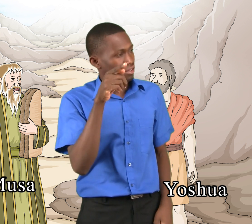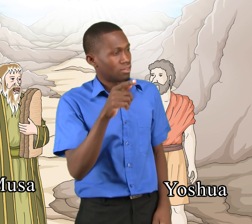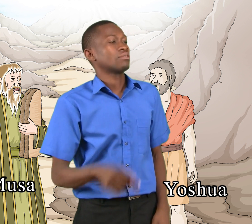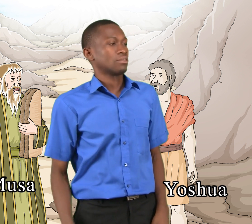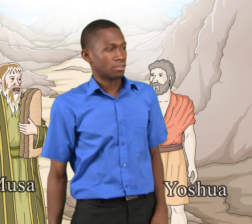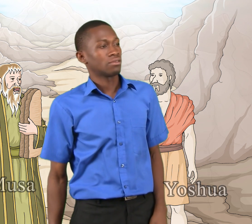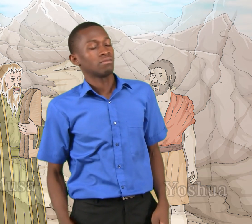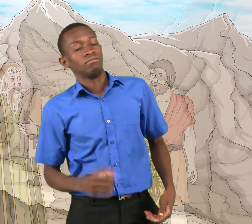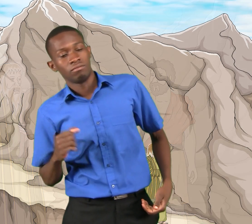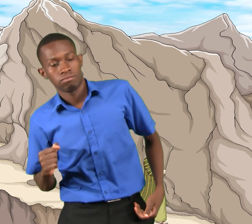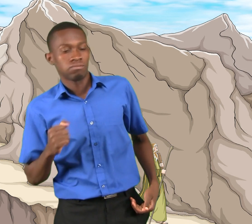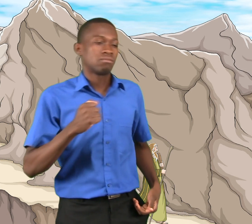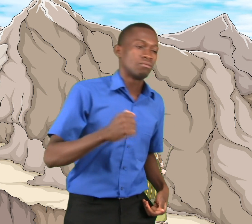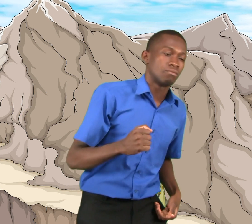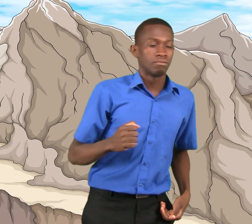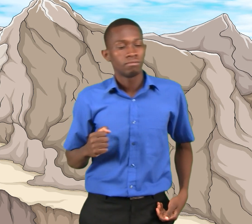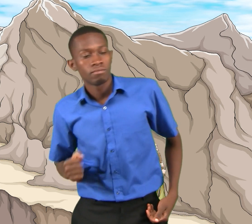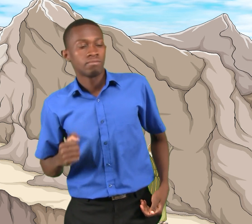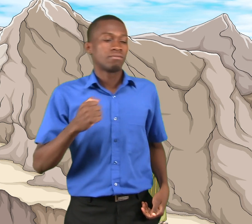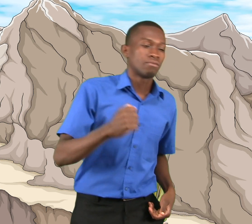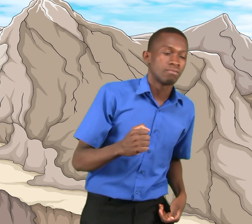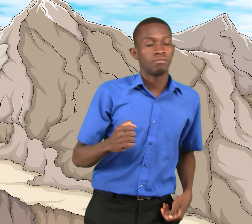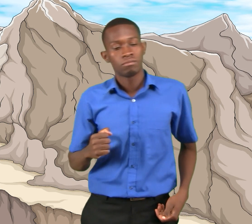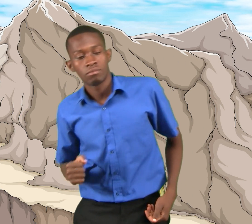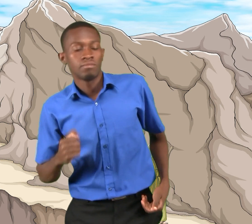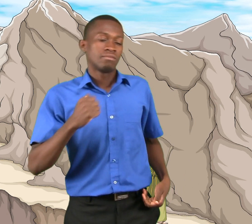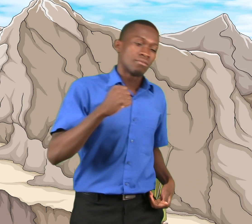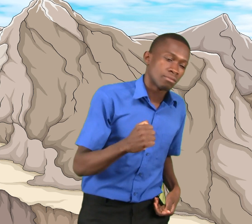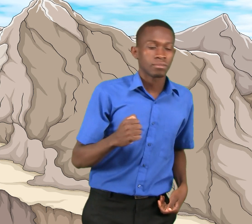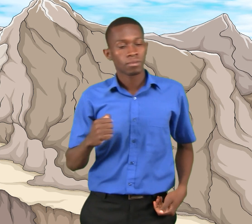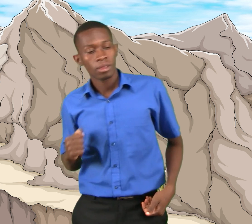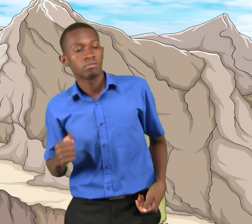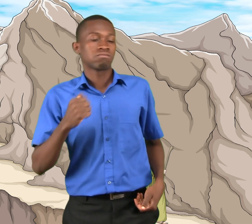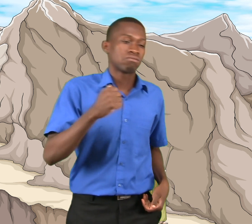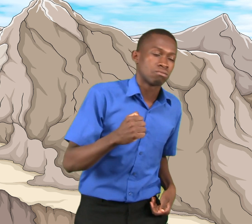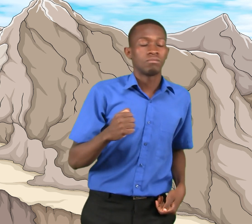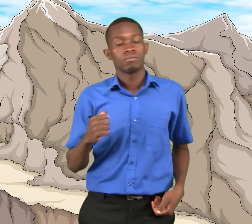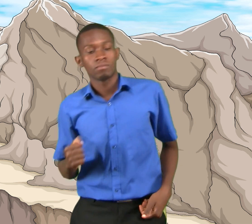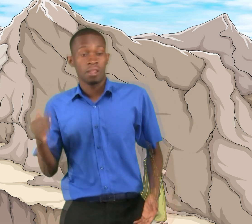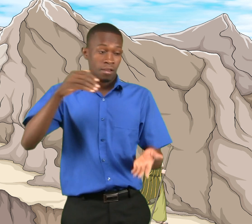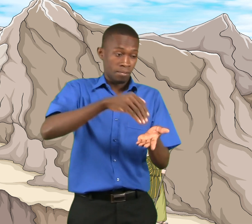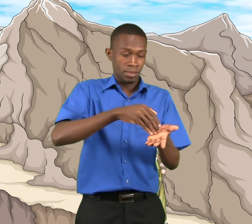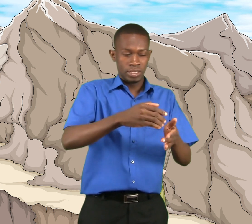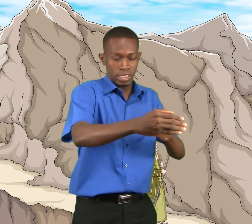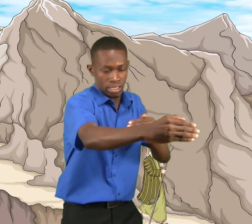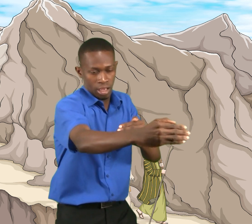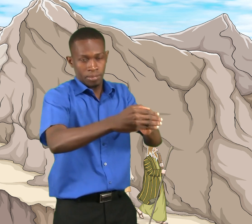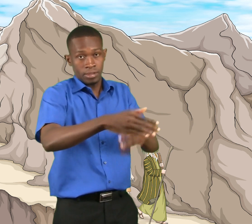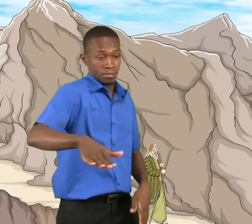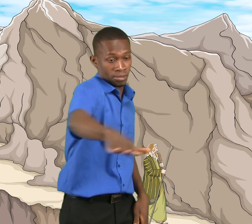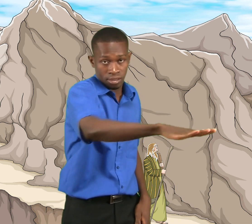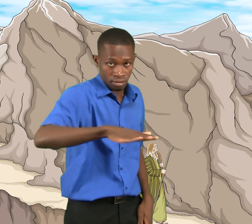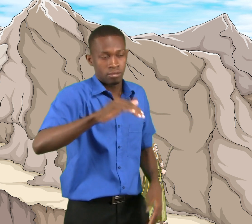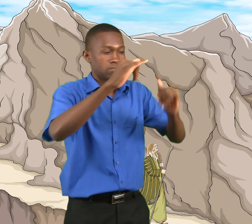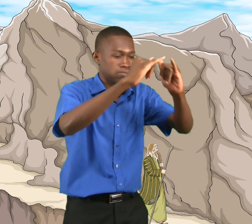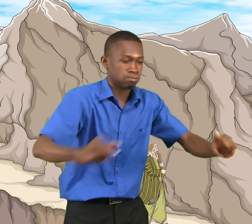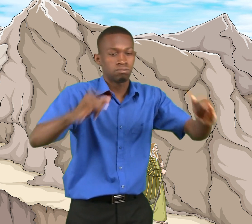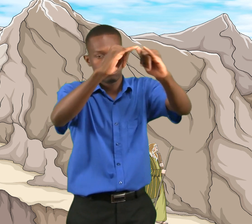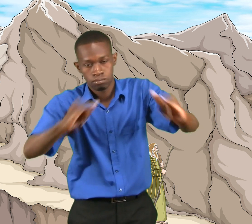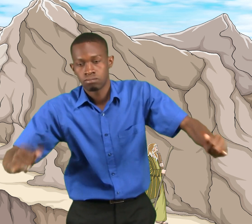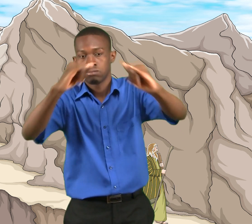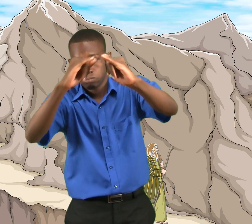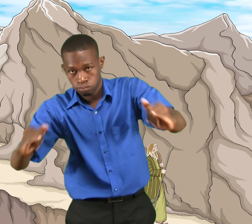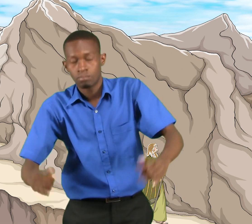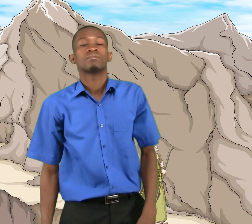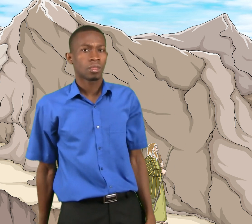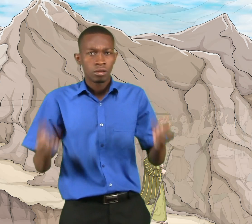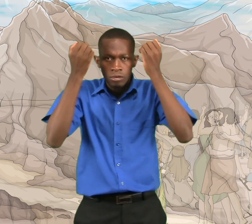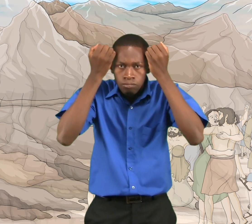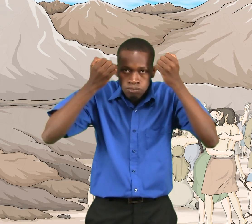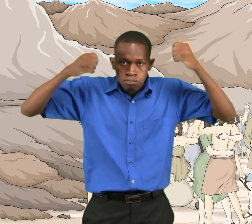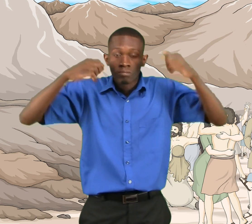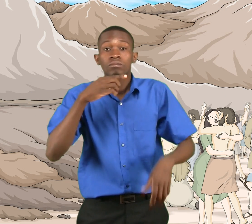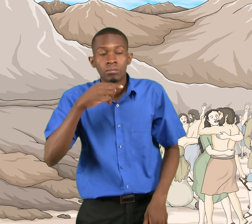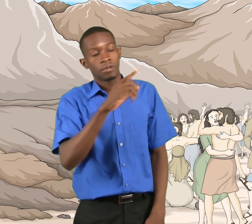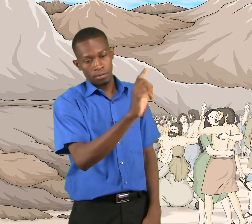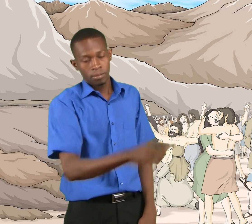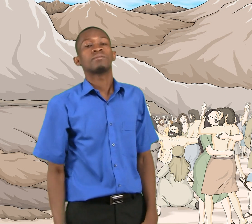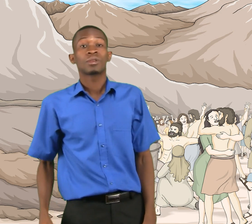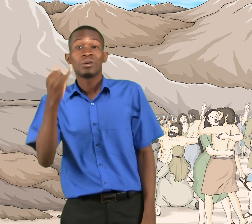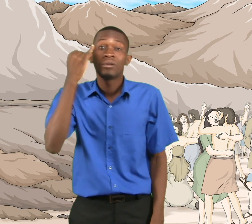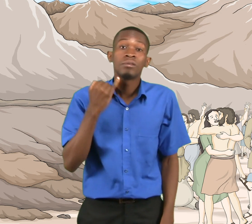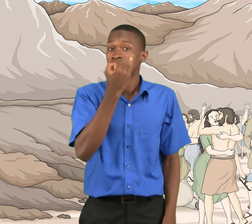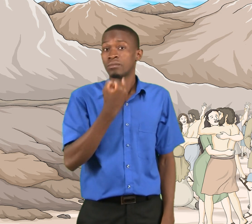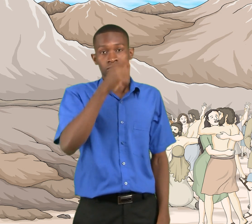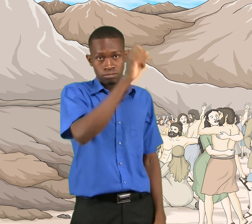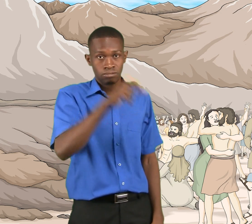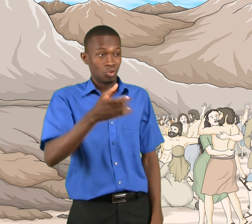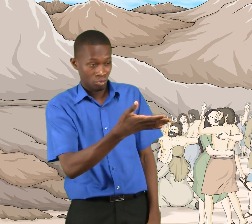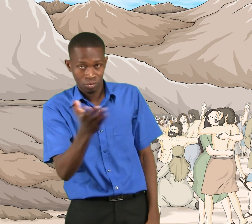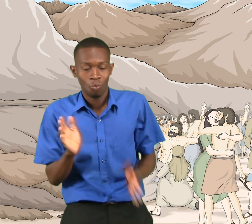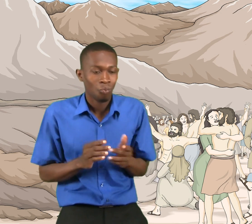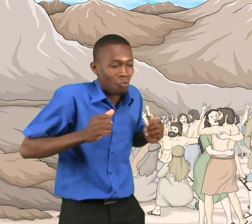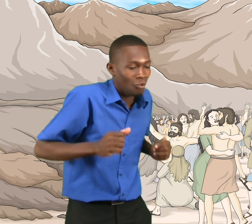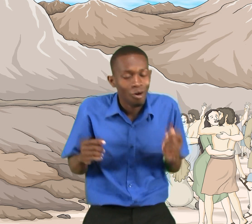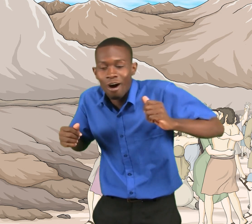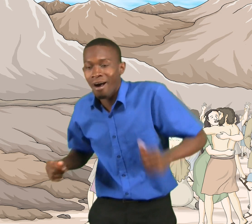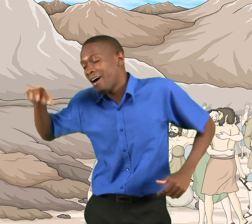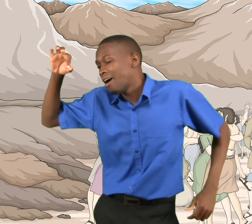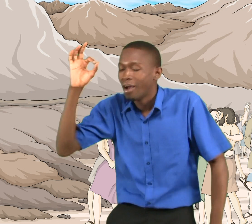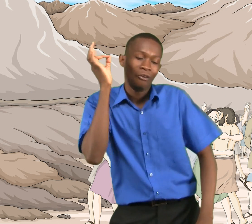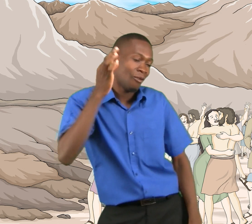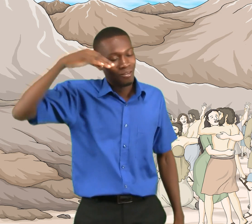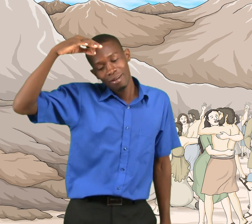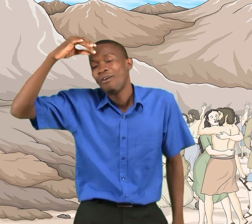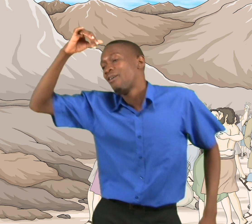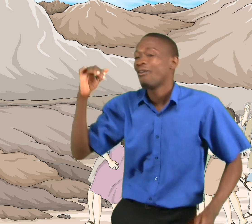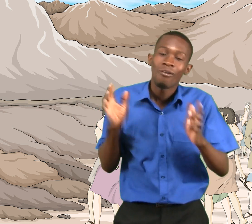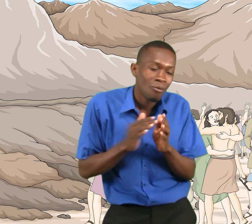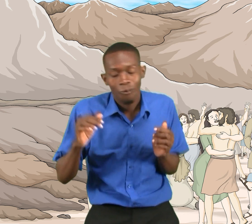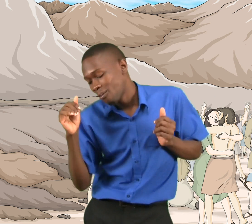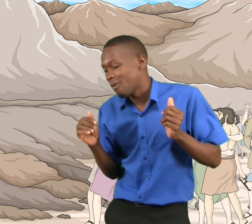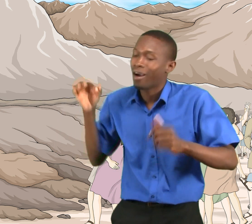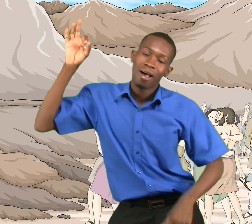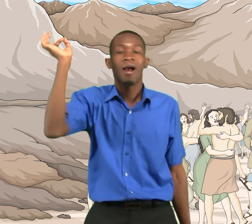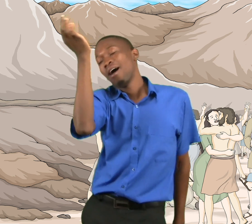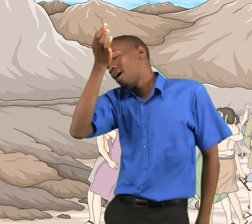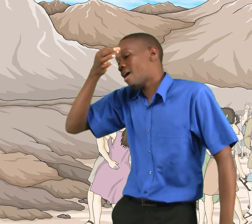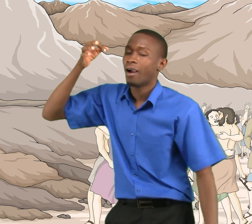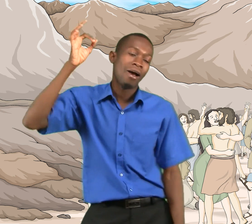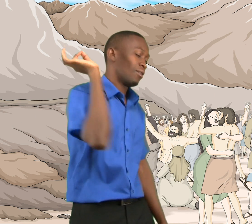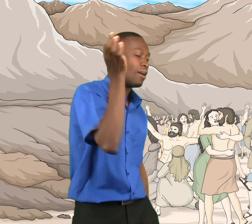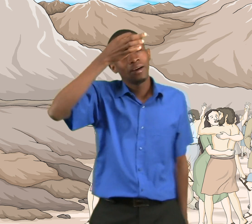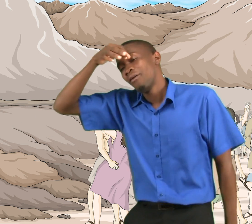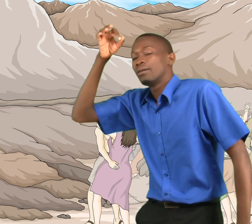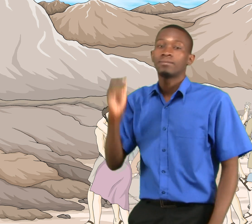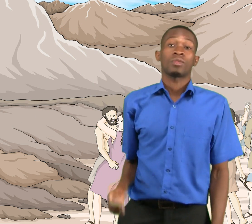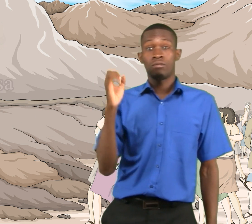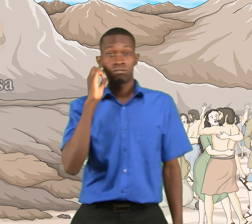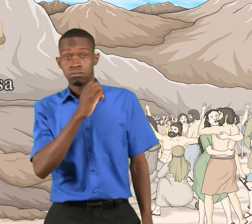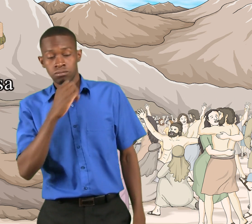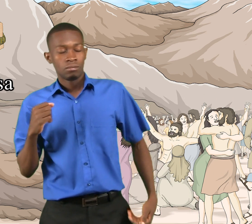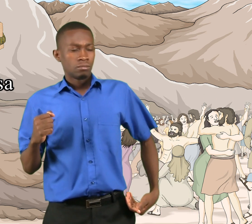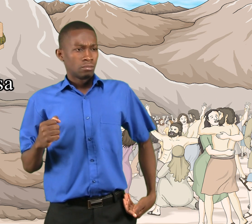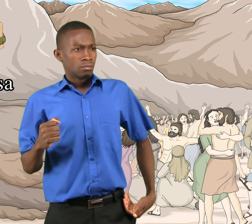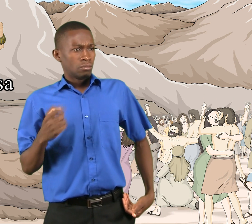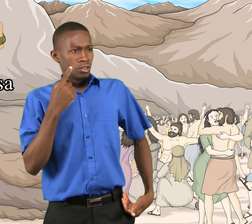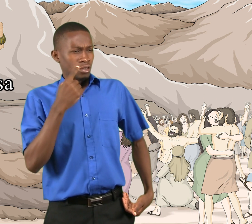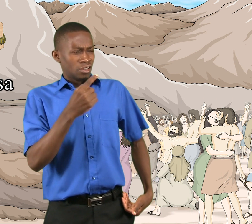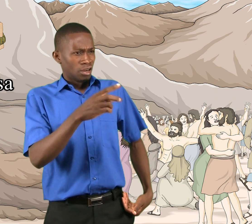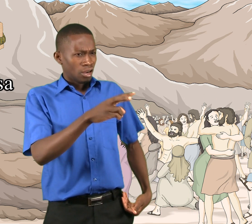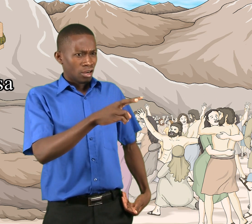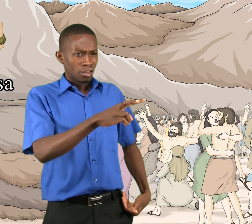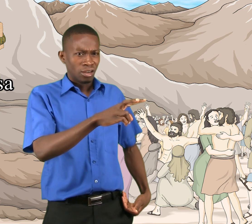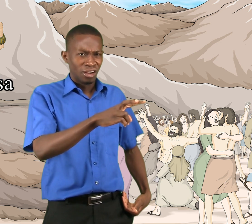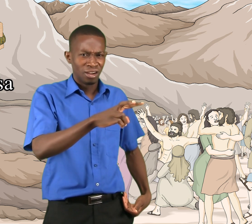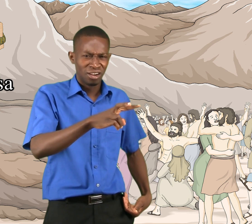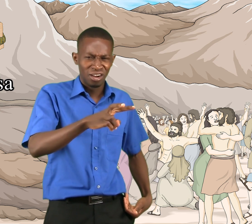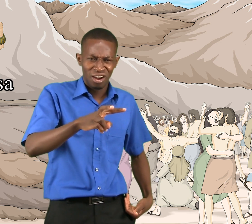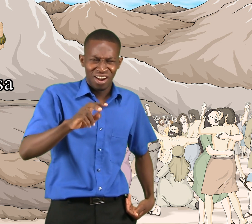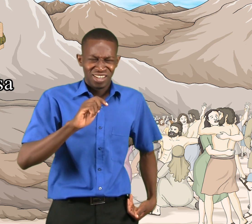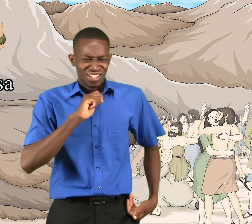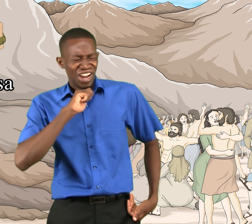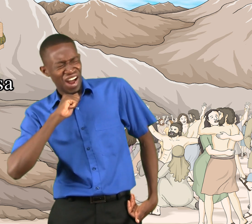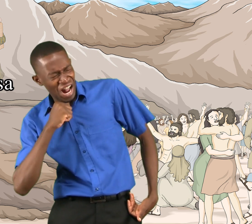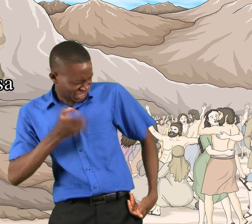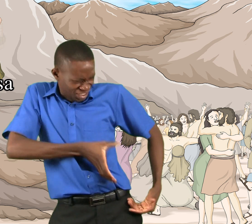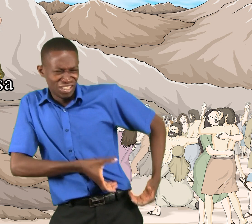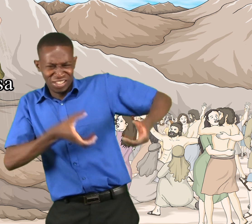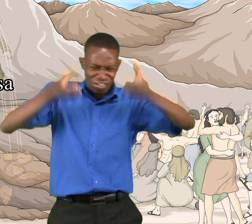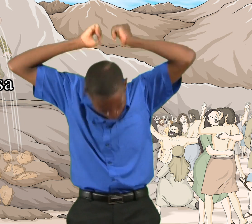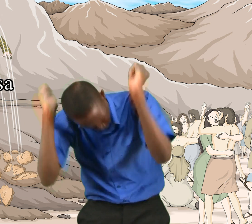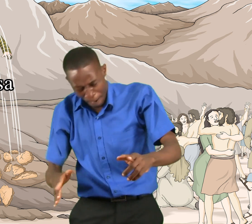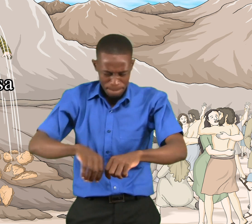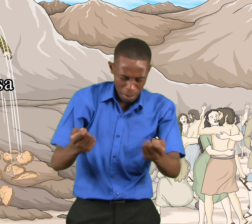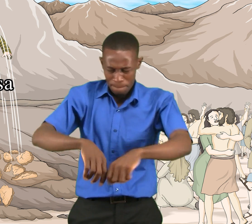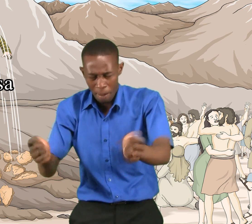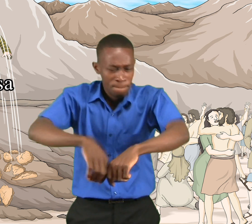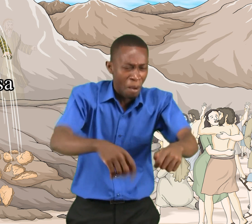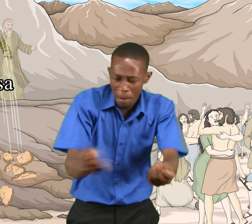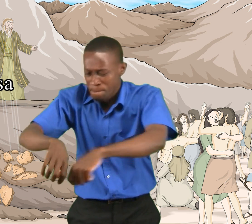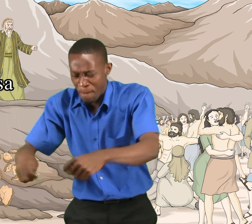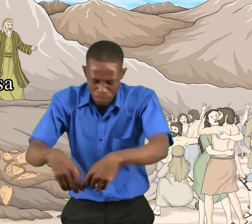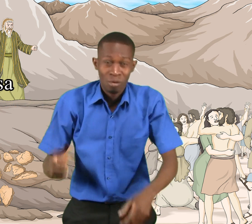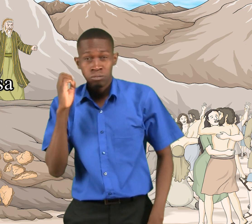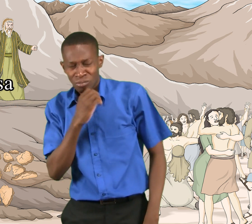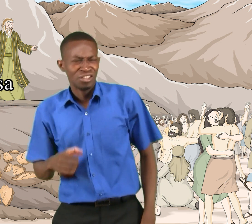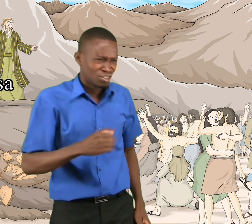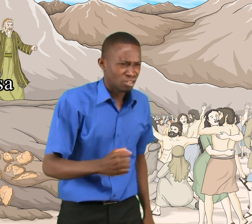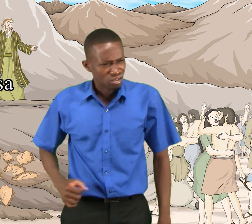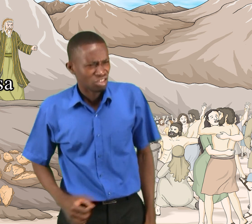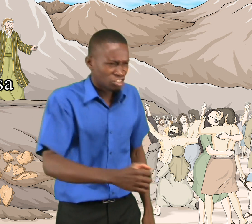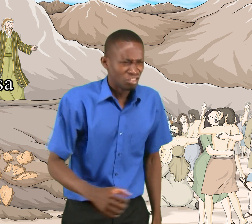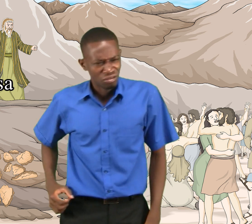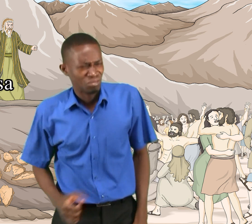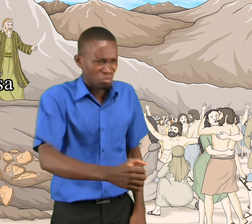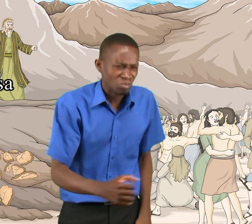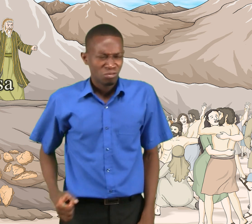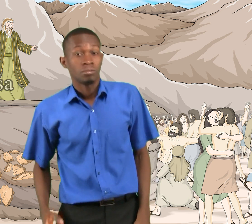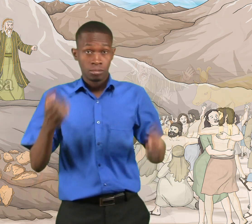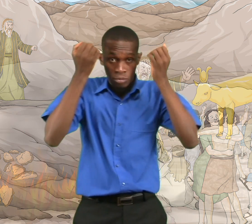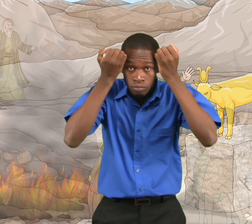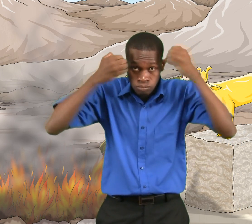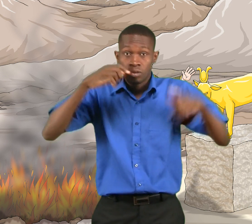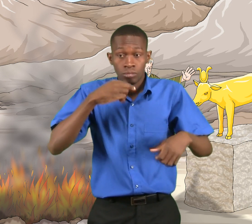As Moses approached the camp and saw the calf and the dancing, he burned with anger and threw the tablets out of his hands, shattering them at the base of the mountain.